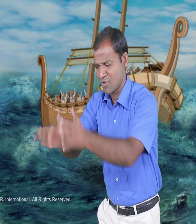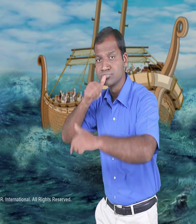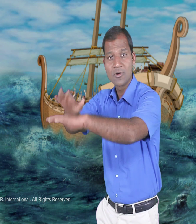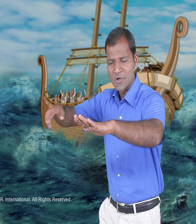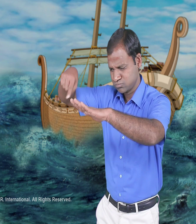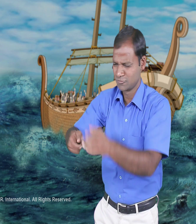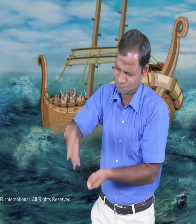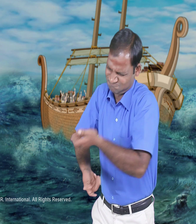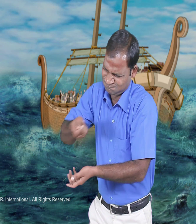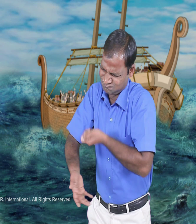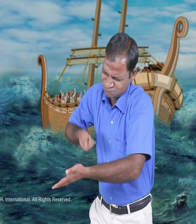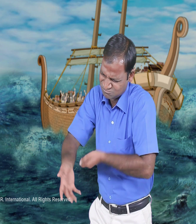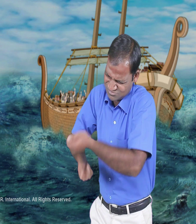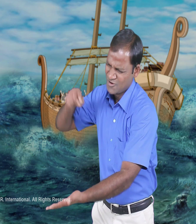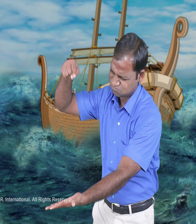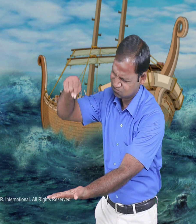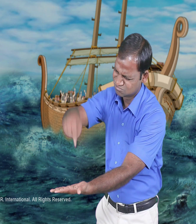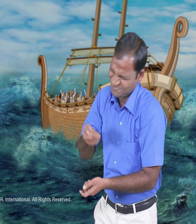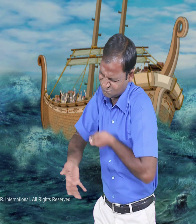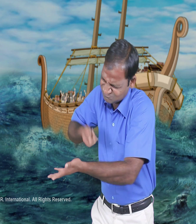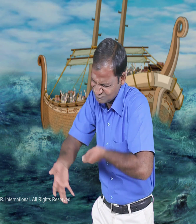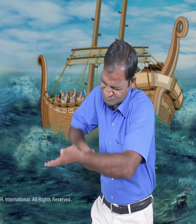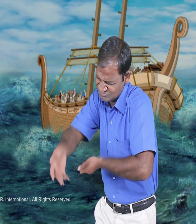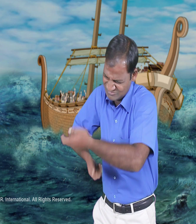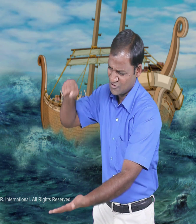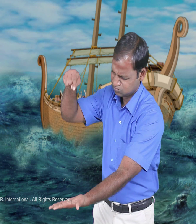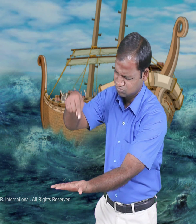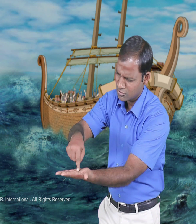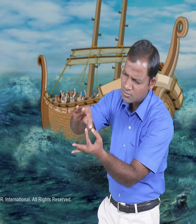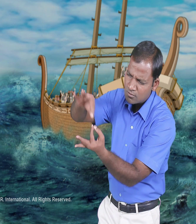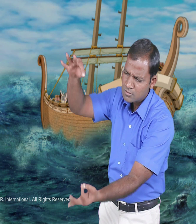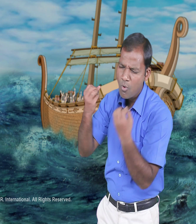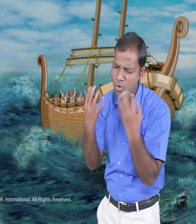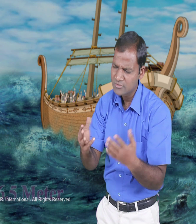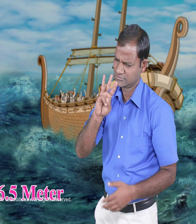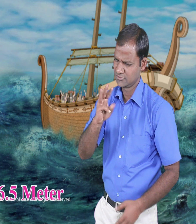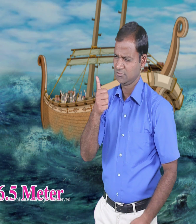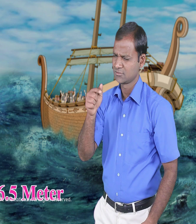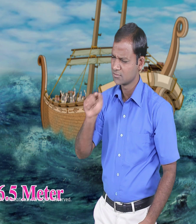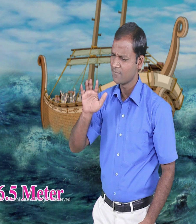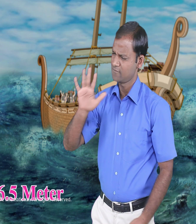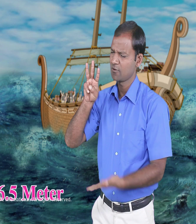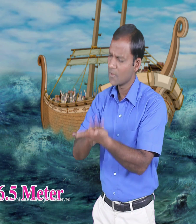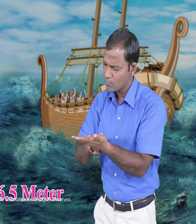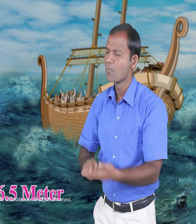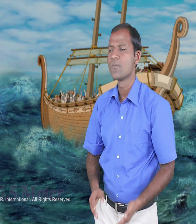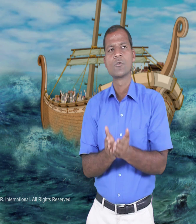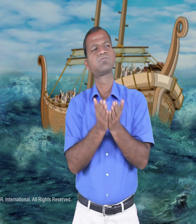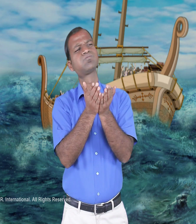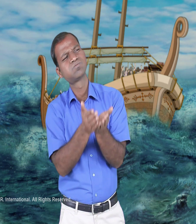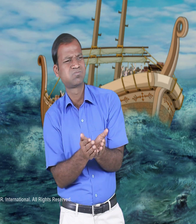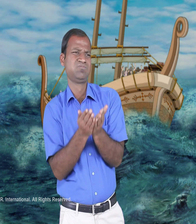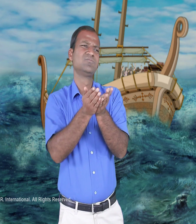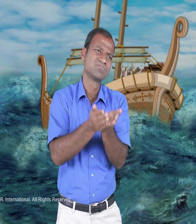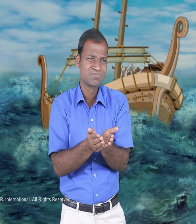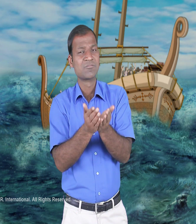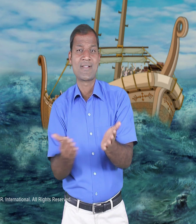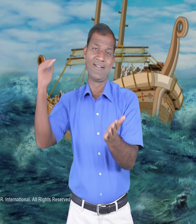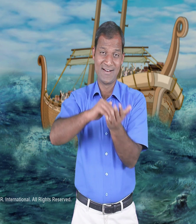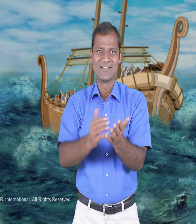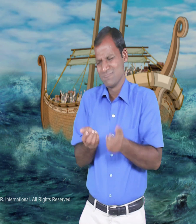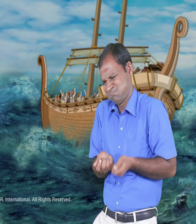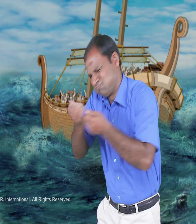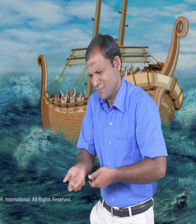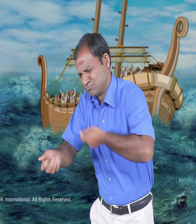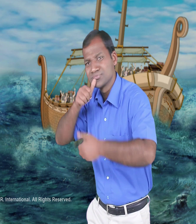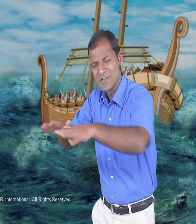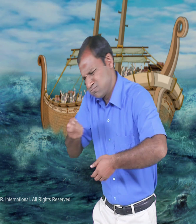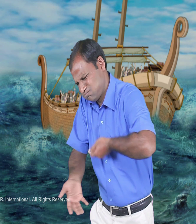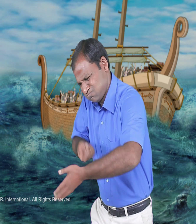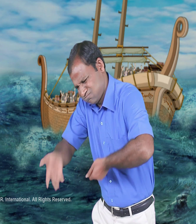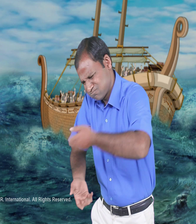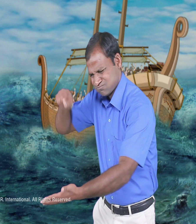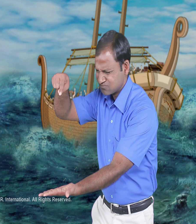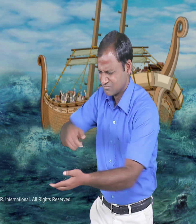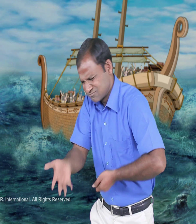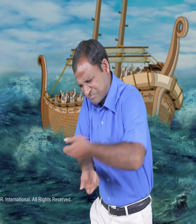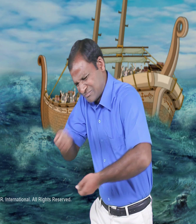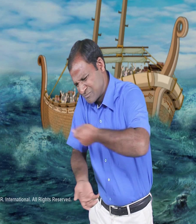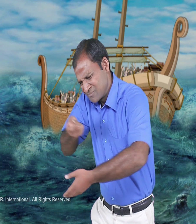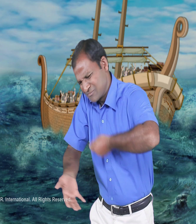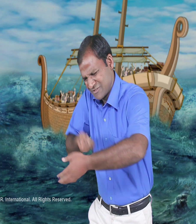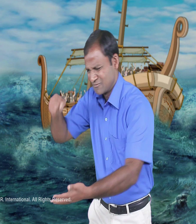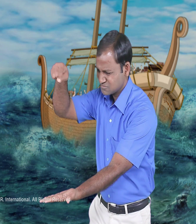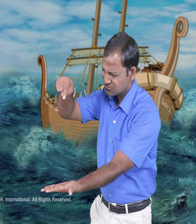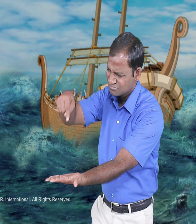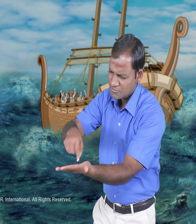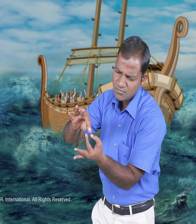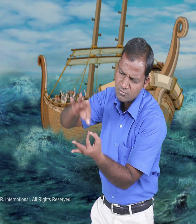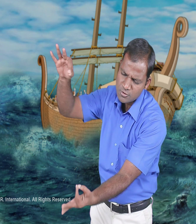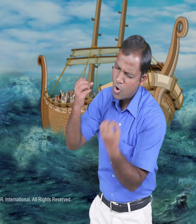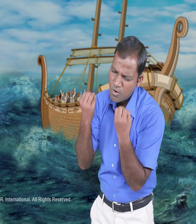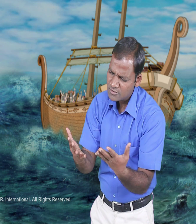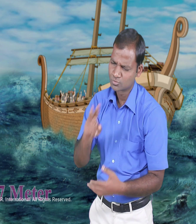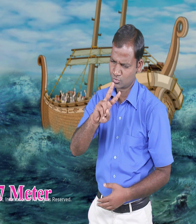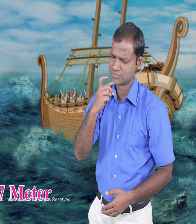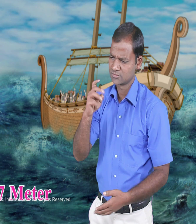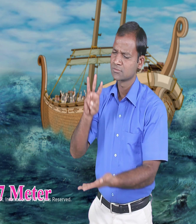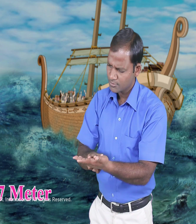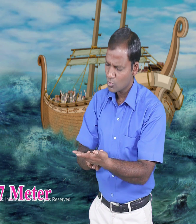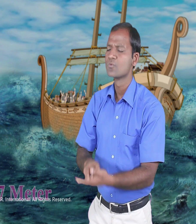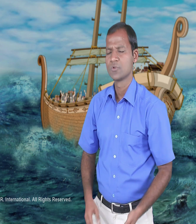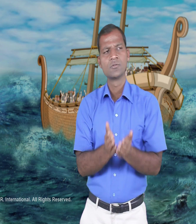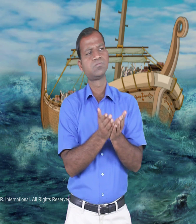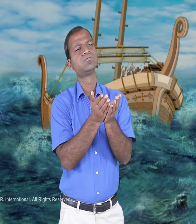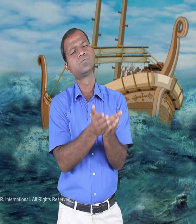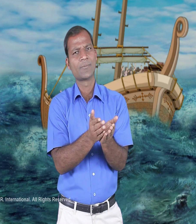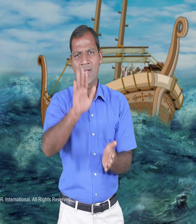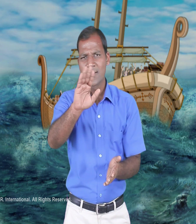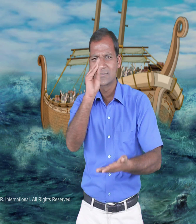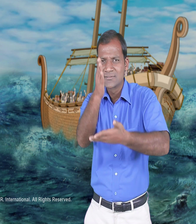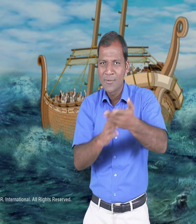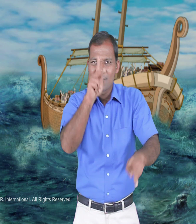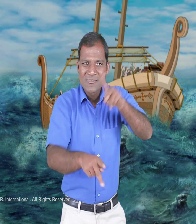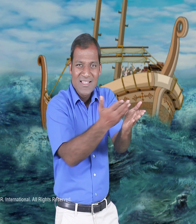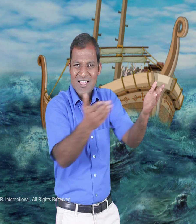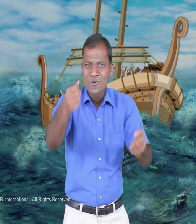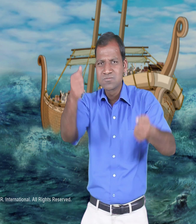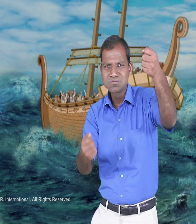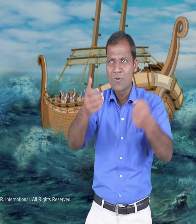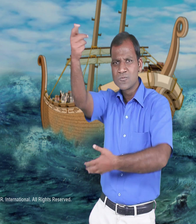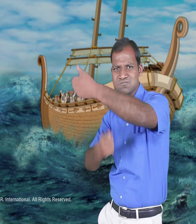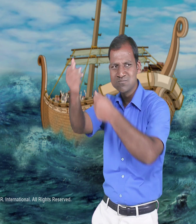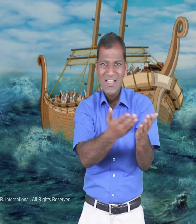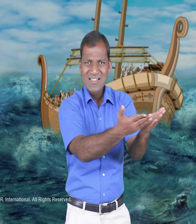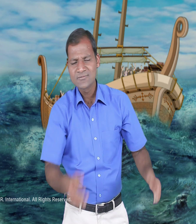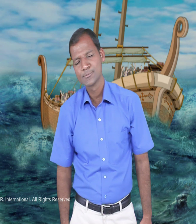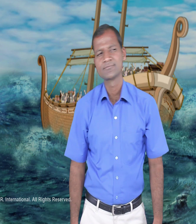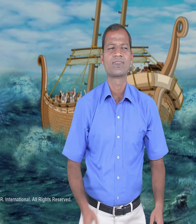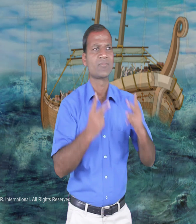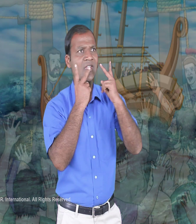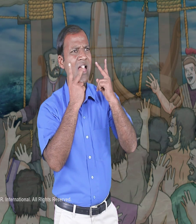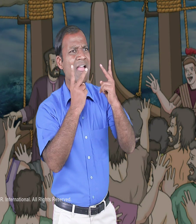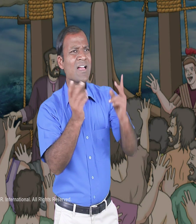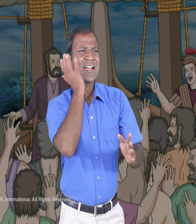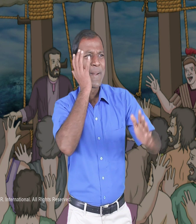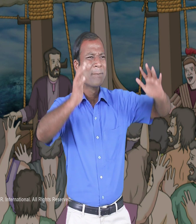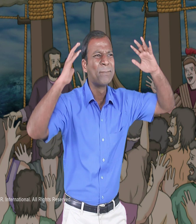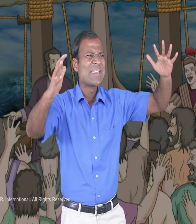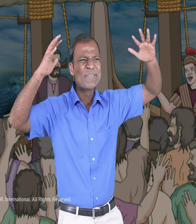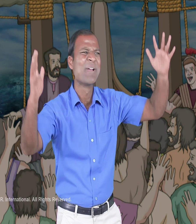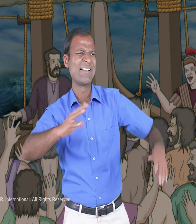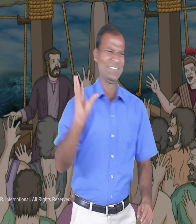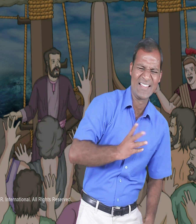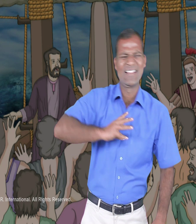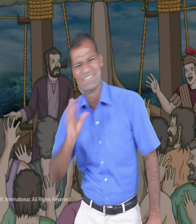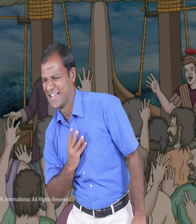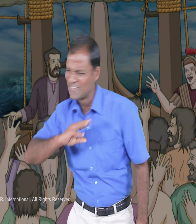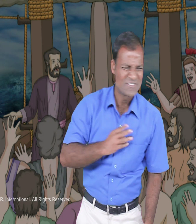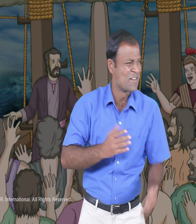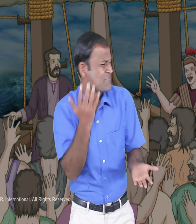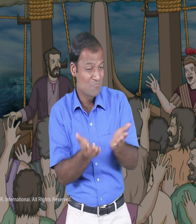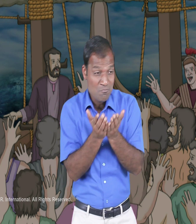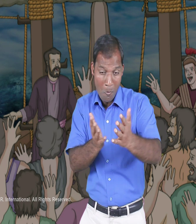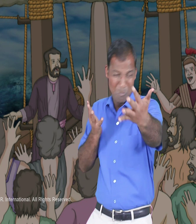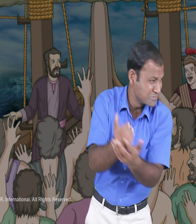They took soundings and found that the water was twenty fathoms deep. Going a little farther, they took another set of soundings that read fifteen fathoms.